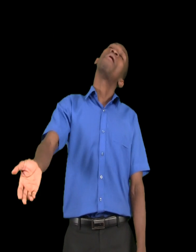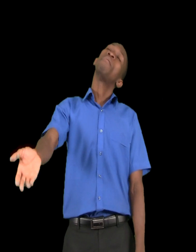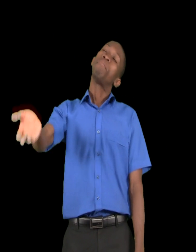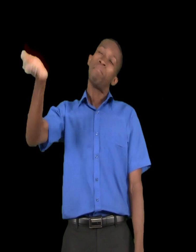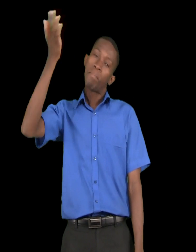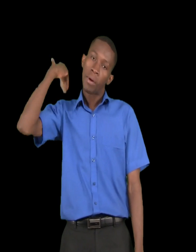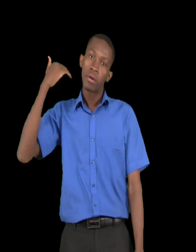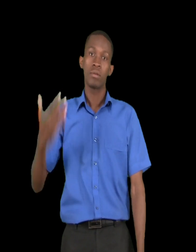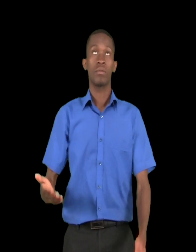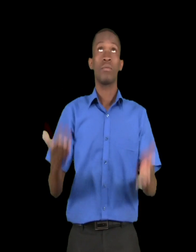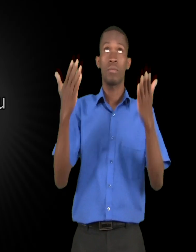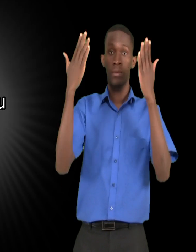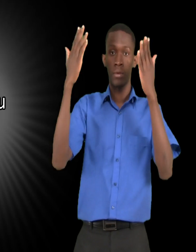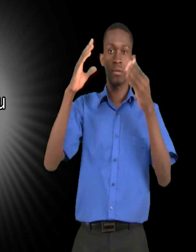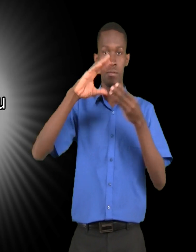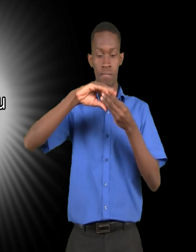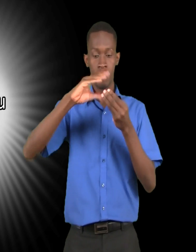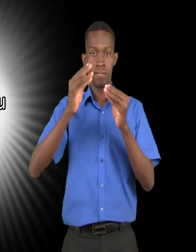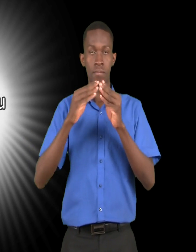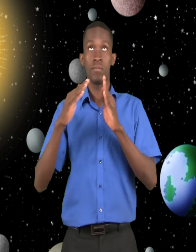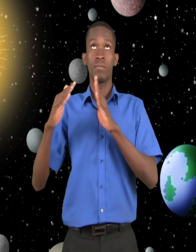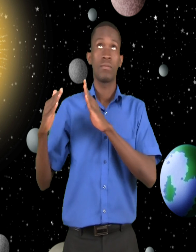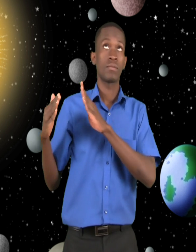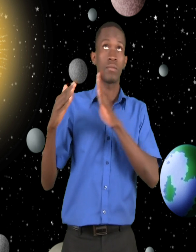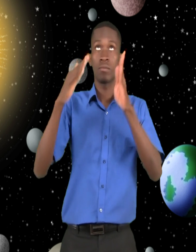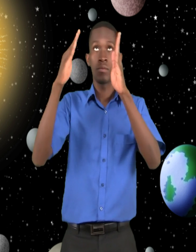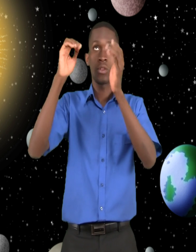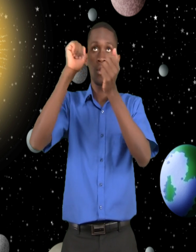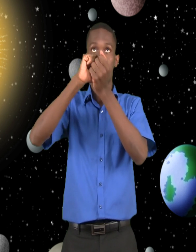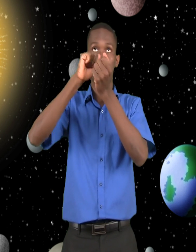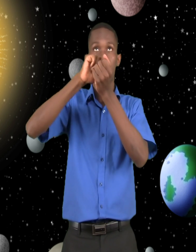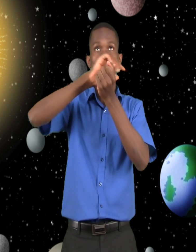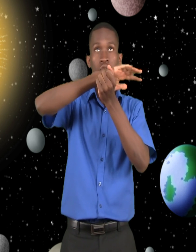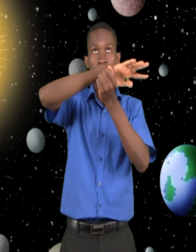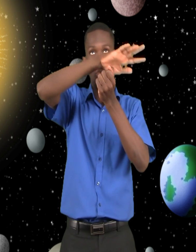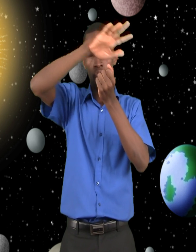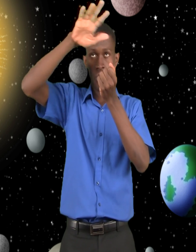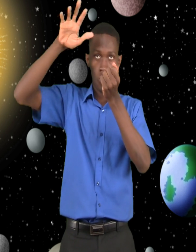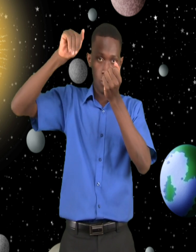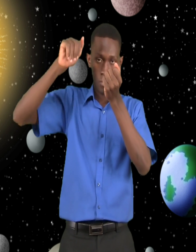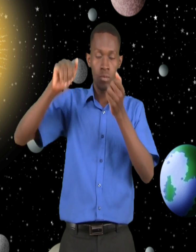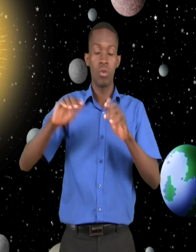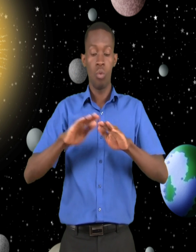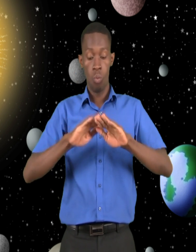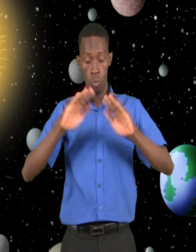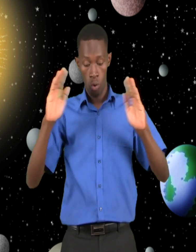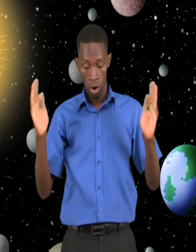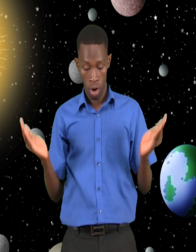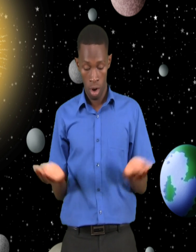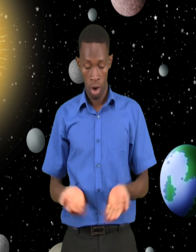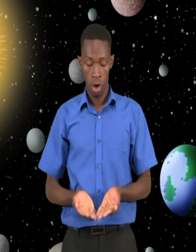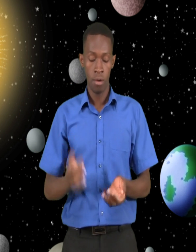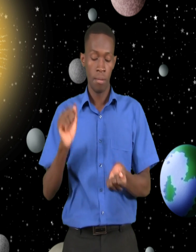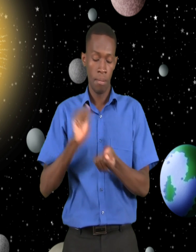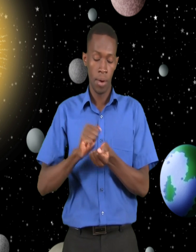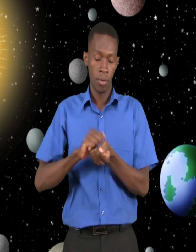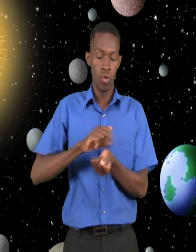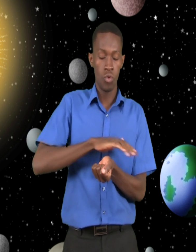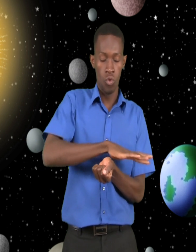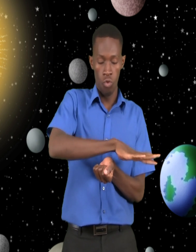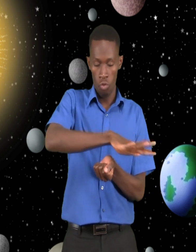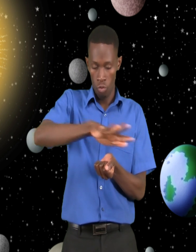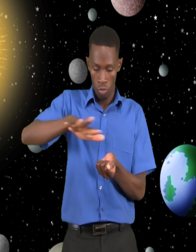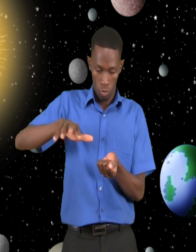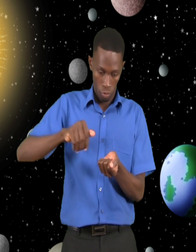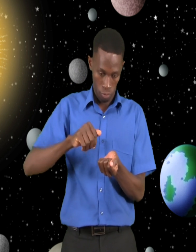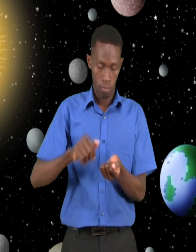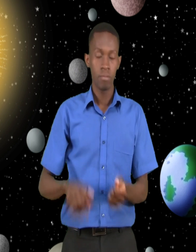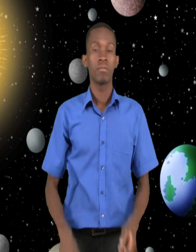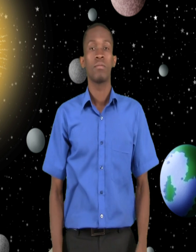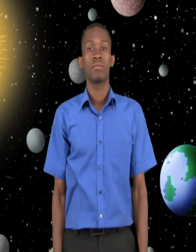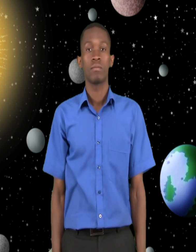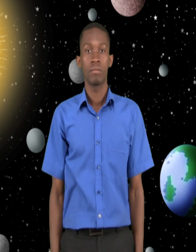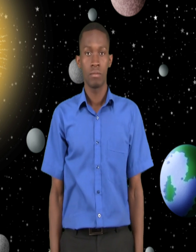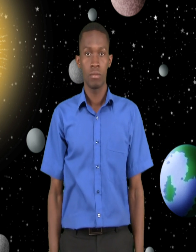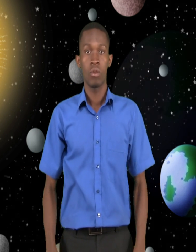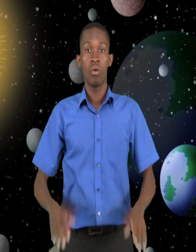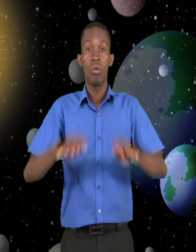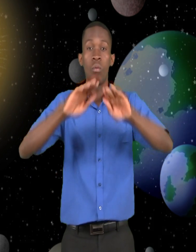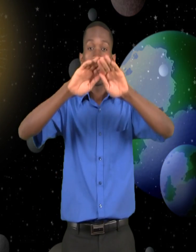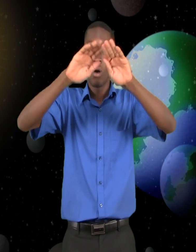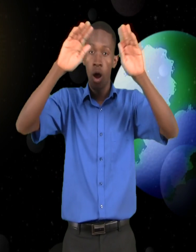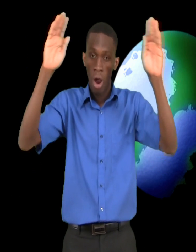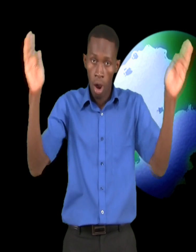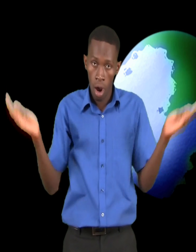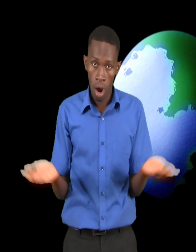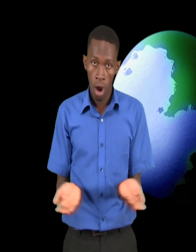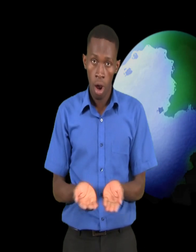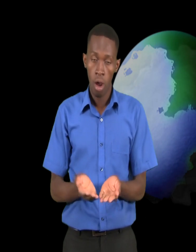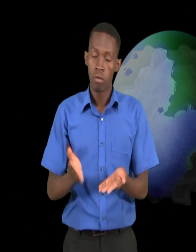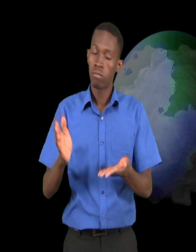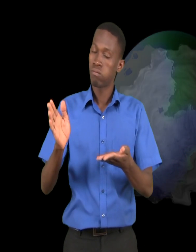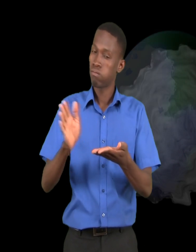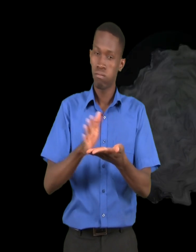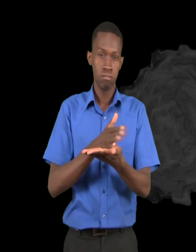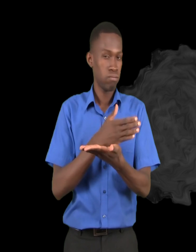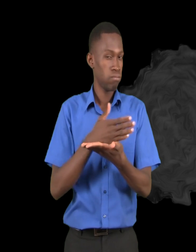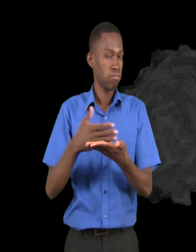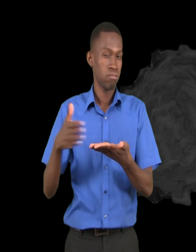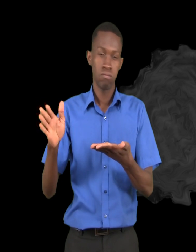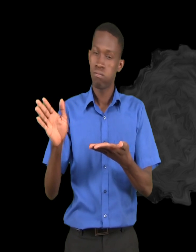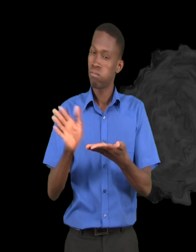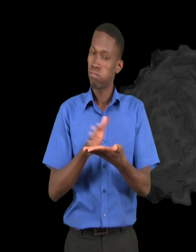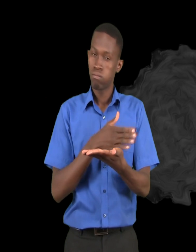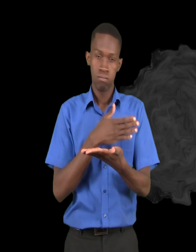In the beginning God created the heavens and the earth.